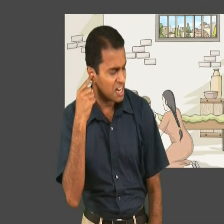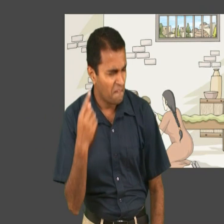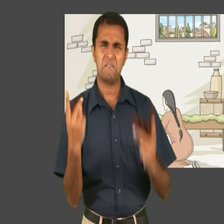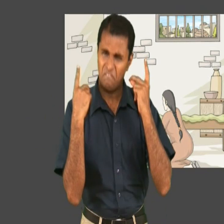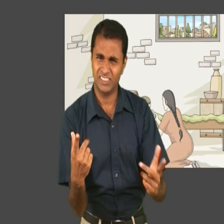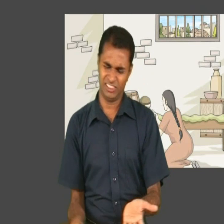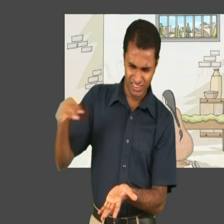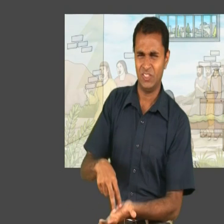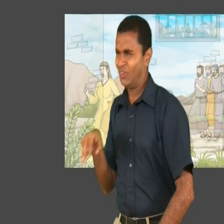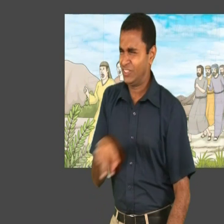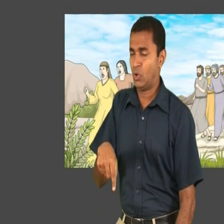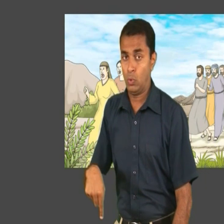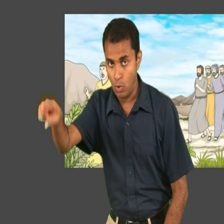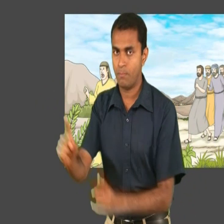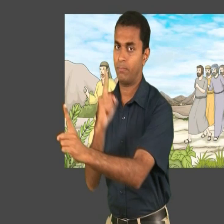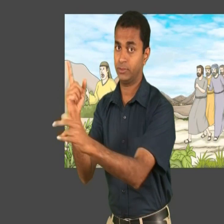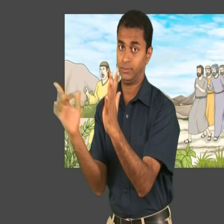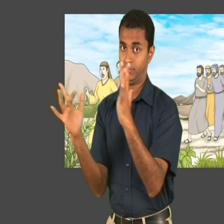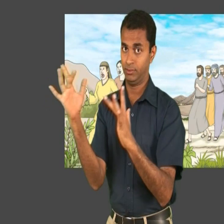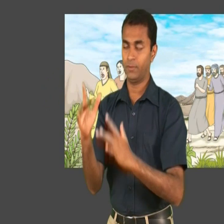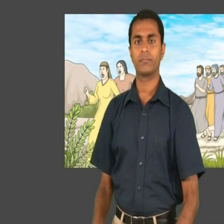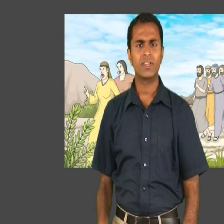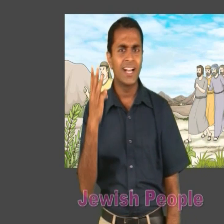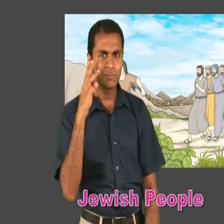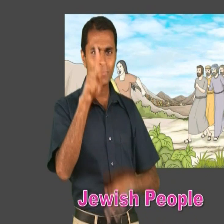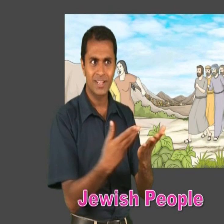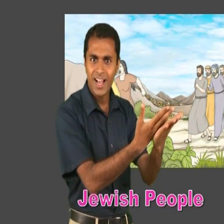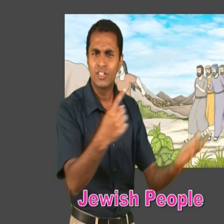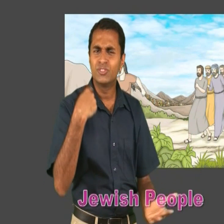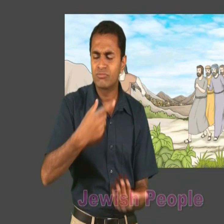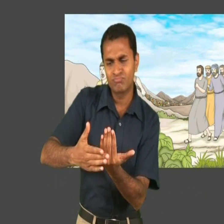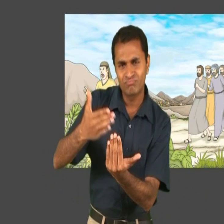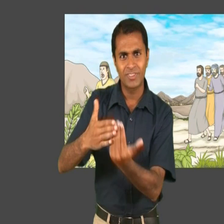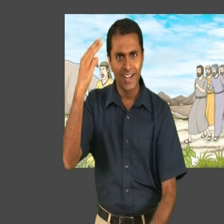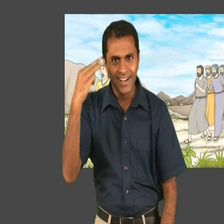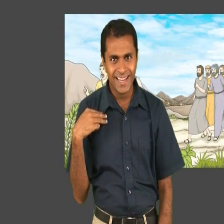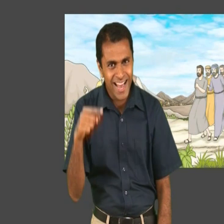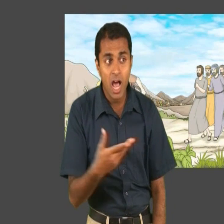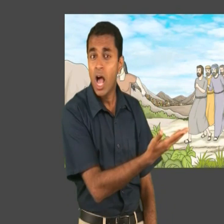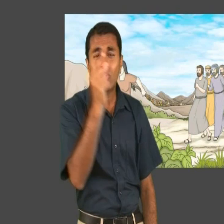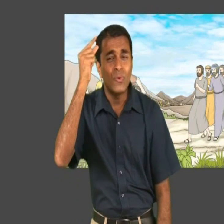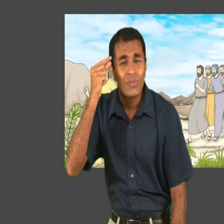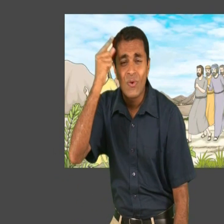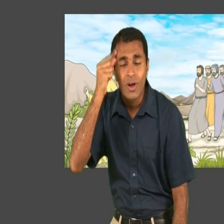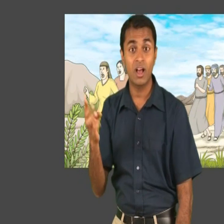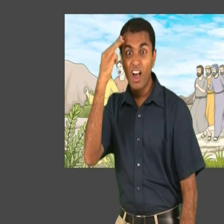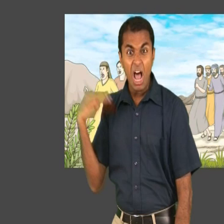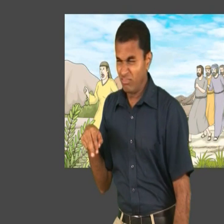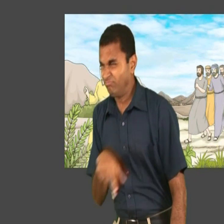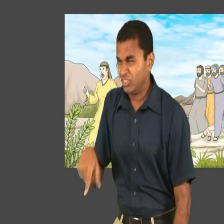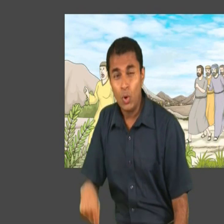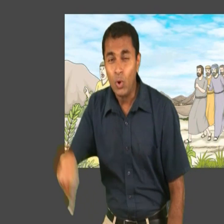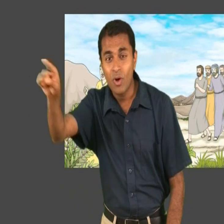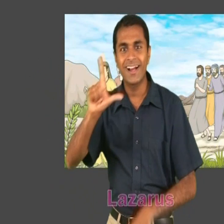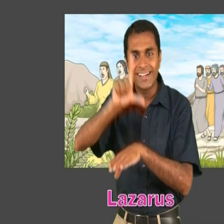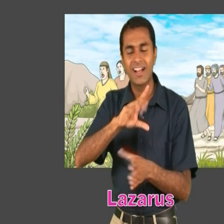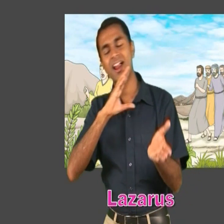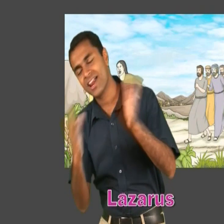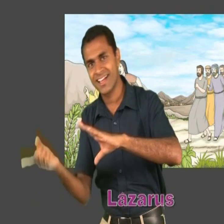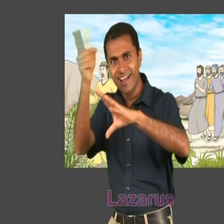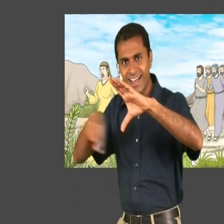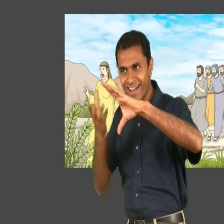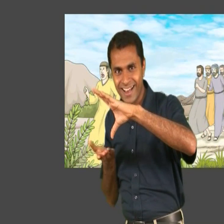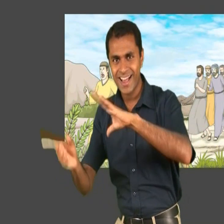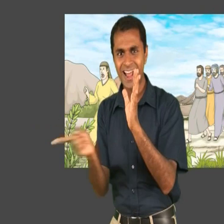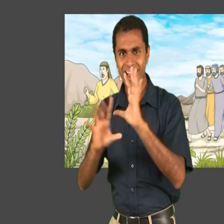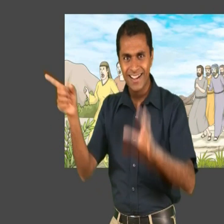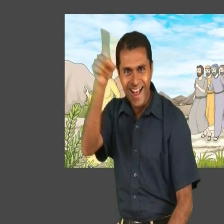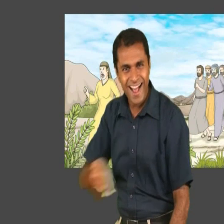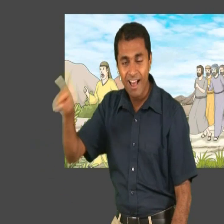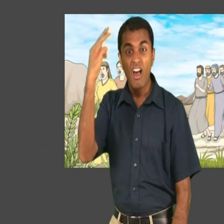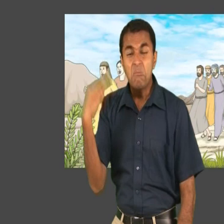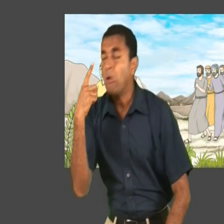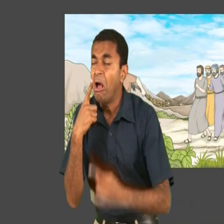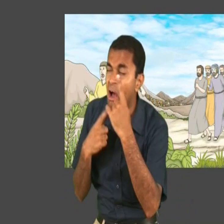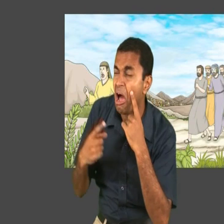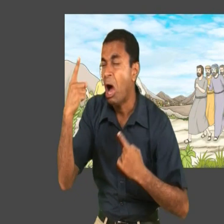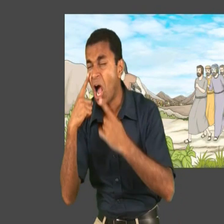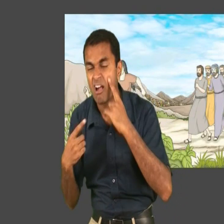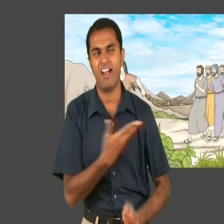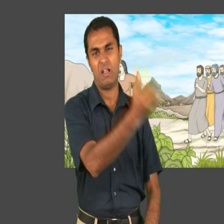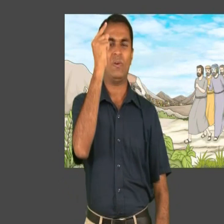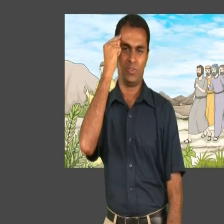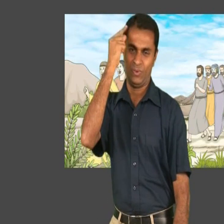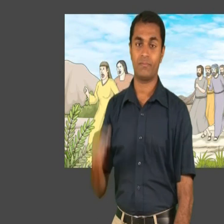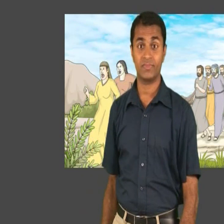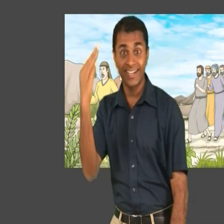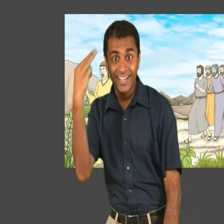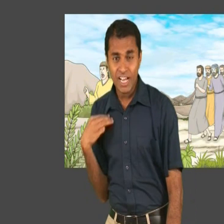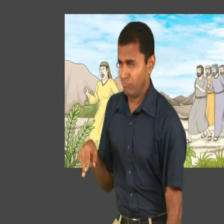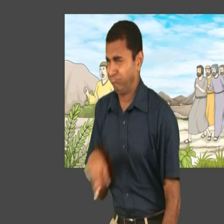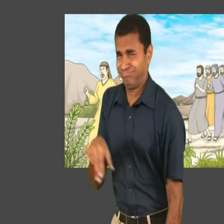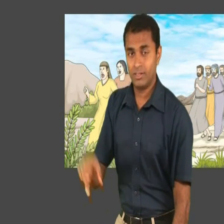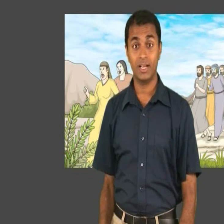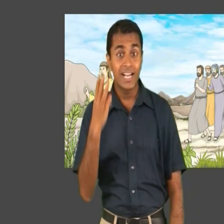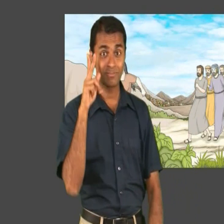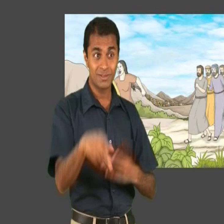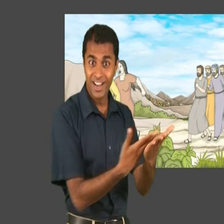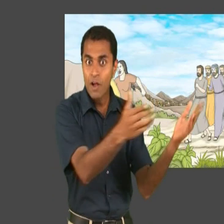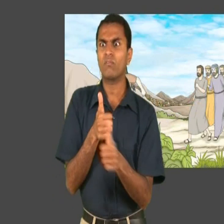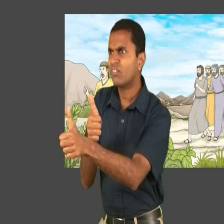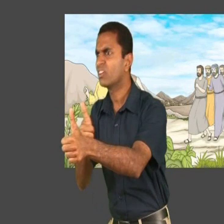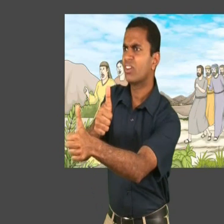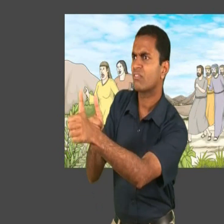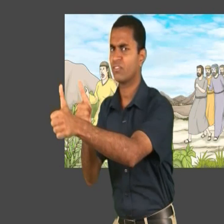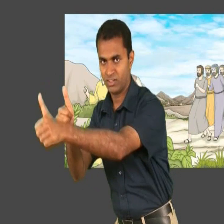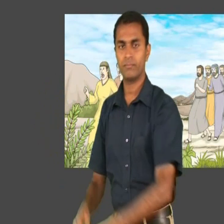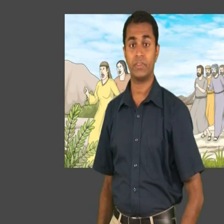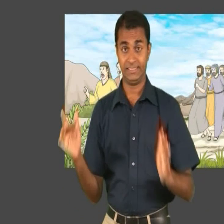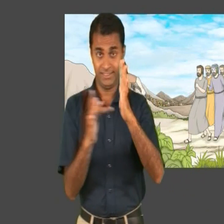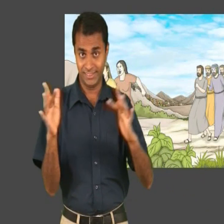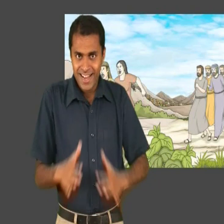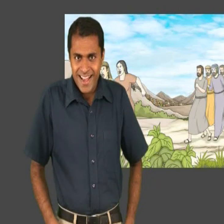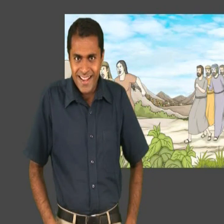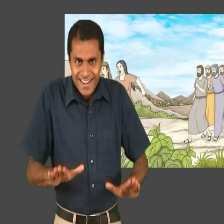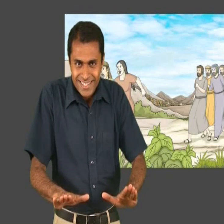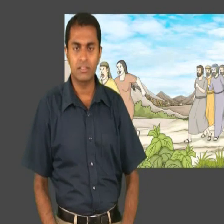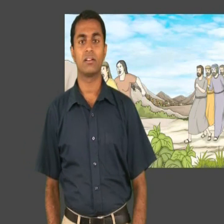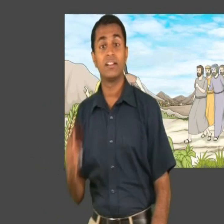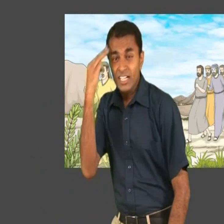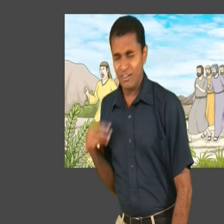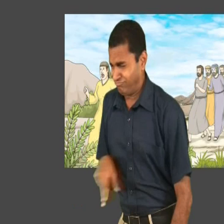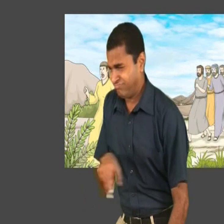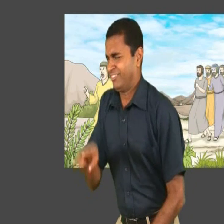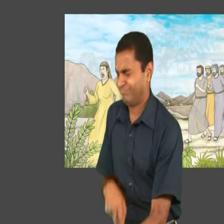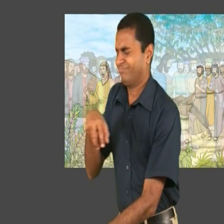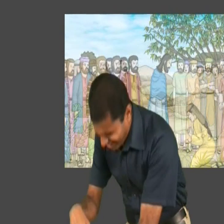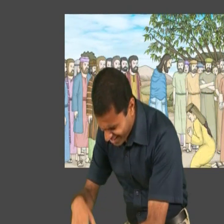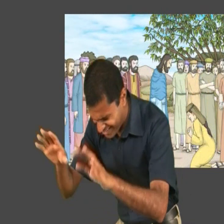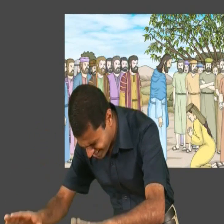When the Jews who were in the house consoling Mary saw how quickly she got up and went out, they followed her, supposing she was going to the tomb to mourn there.